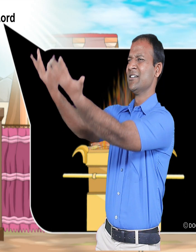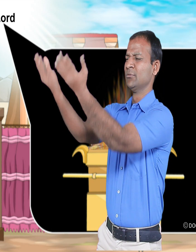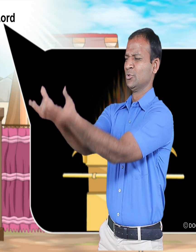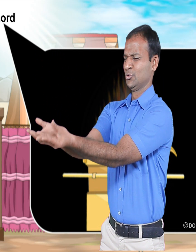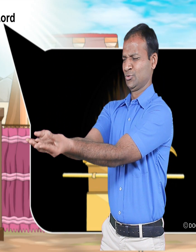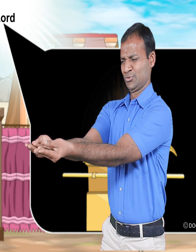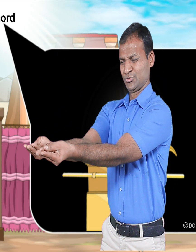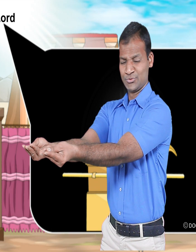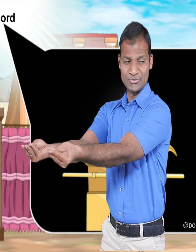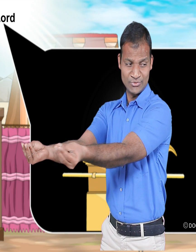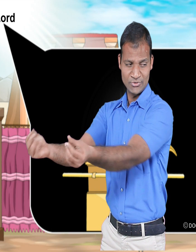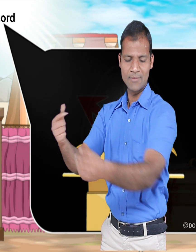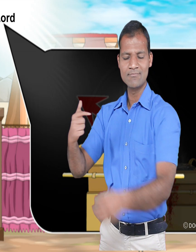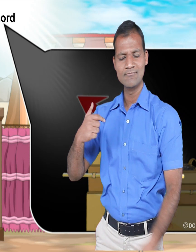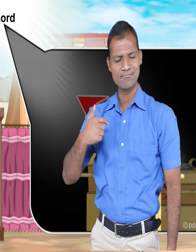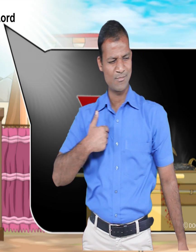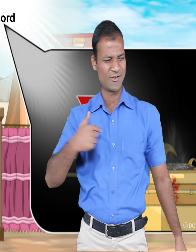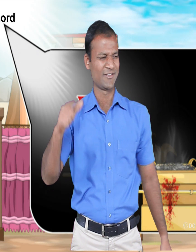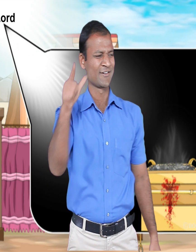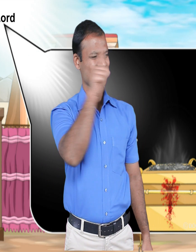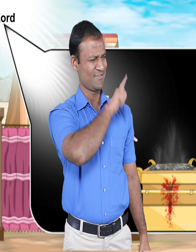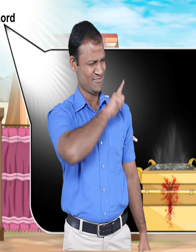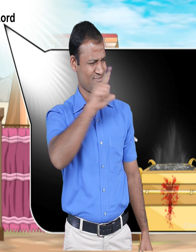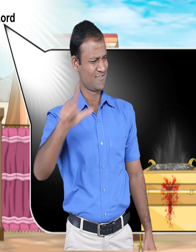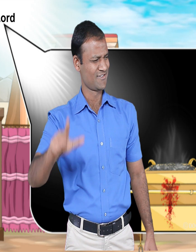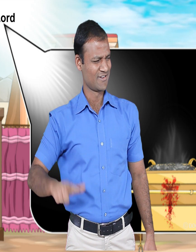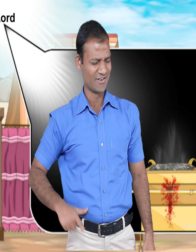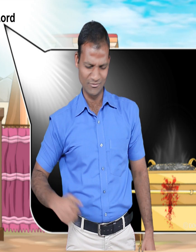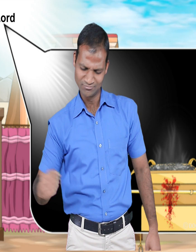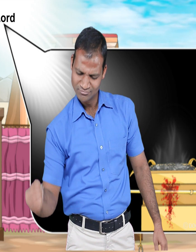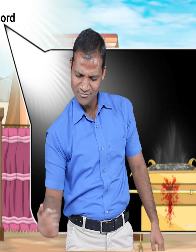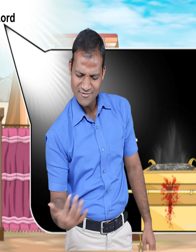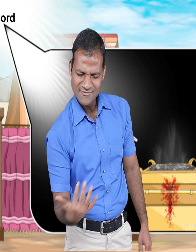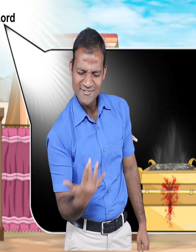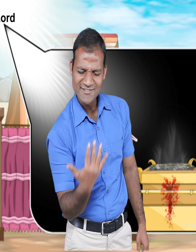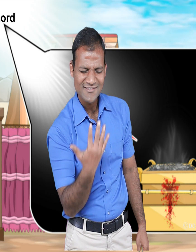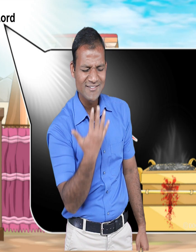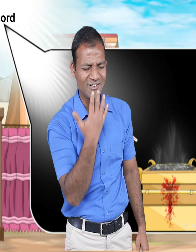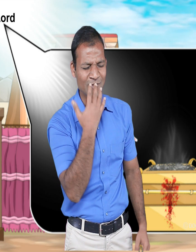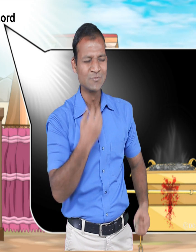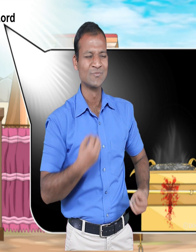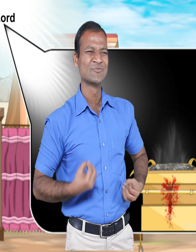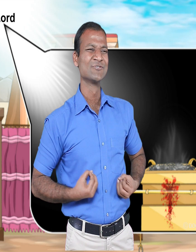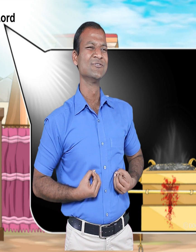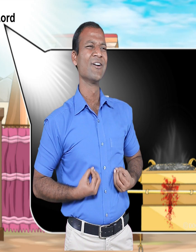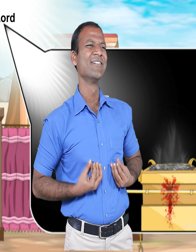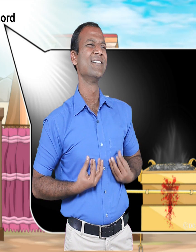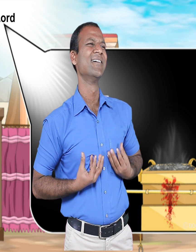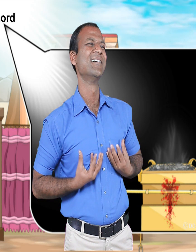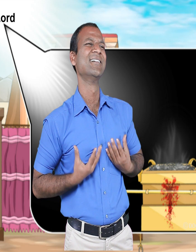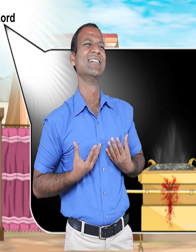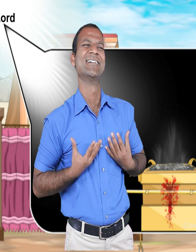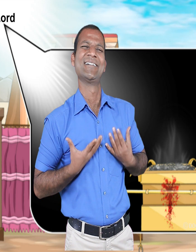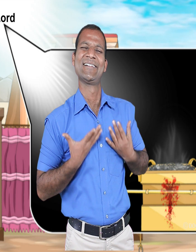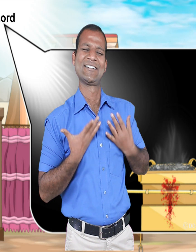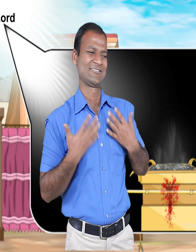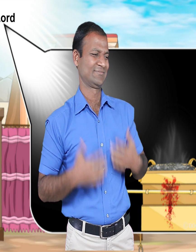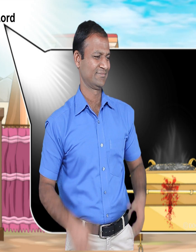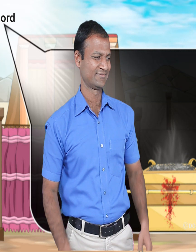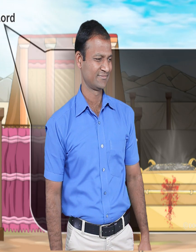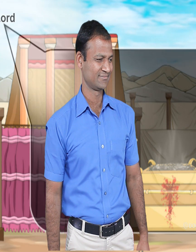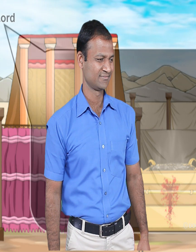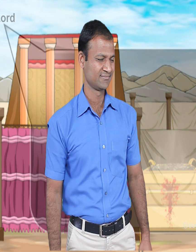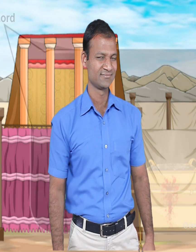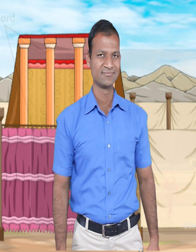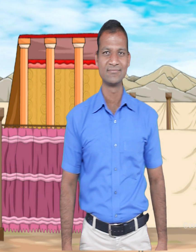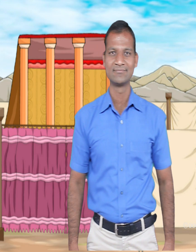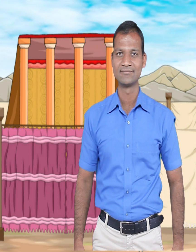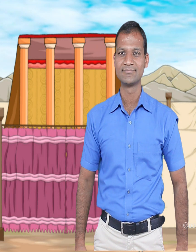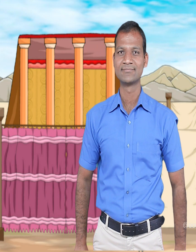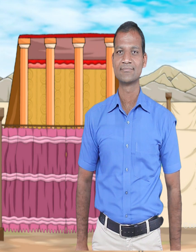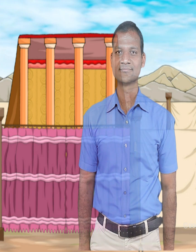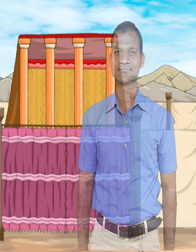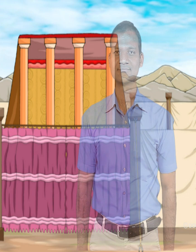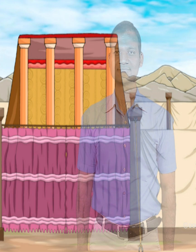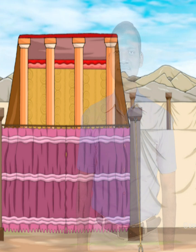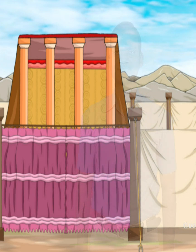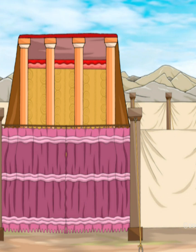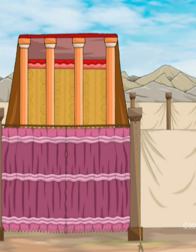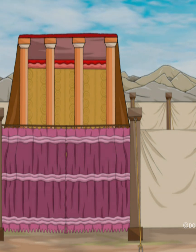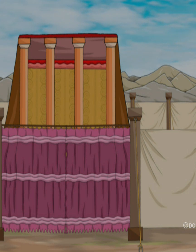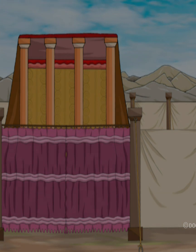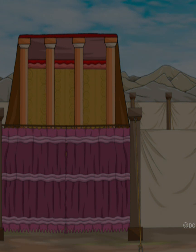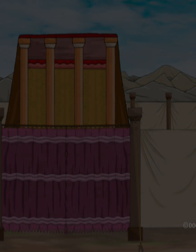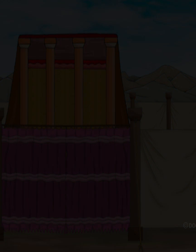It is a burnt offering, an offering made by fire, a pleasing aroma to the LORD.